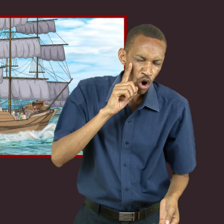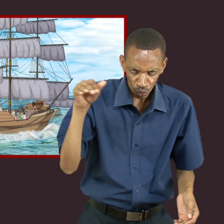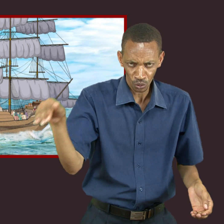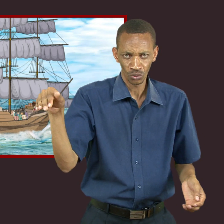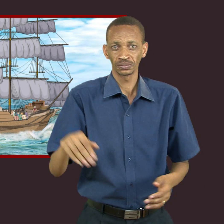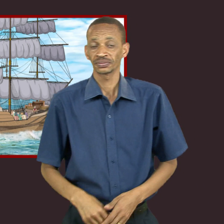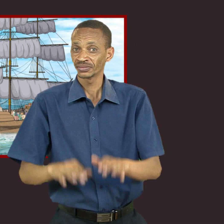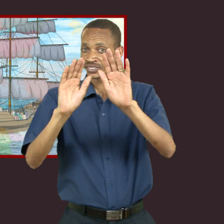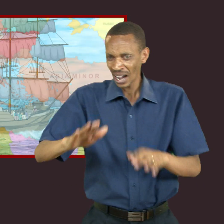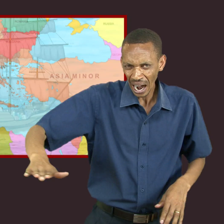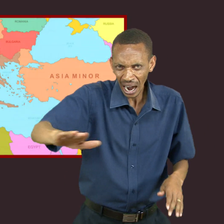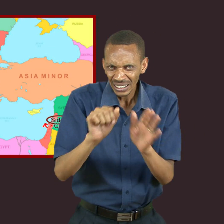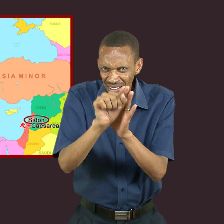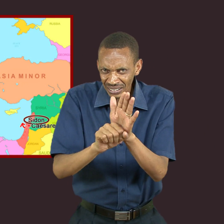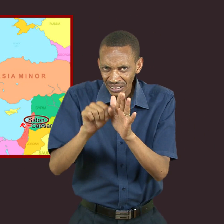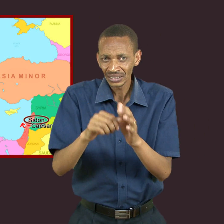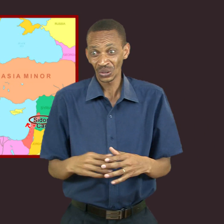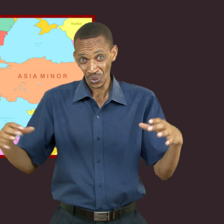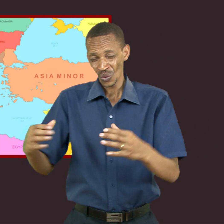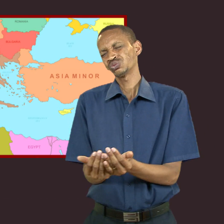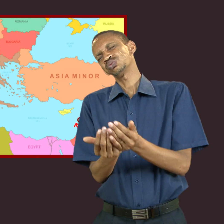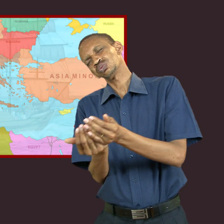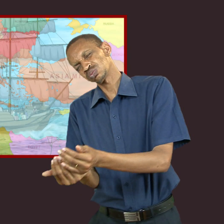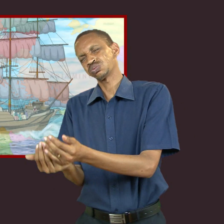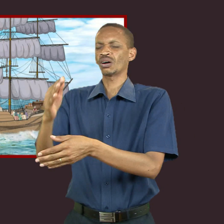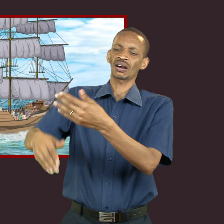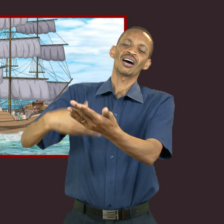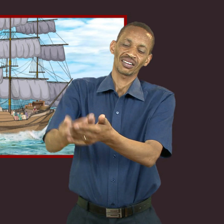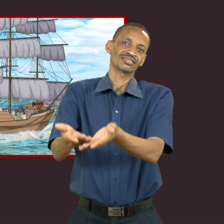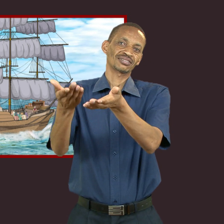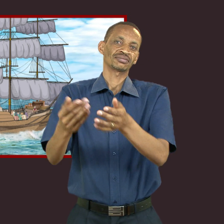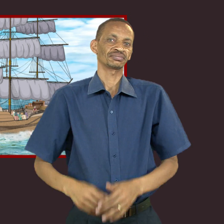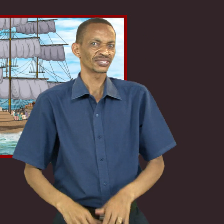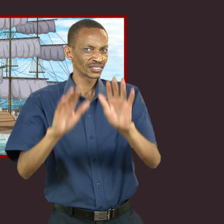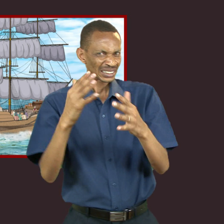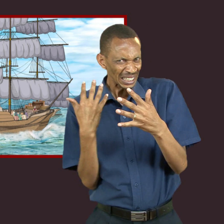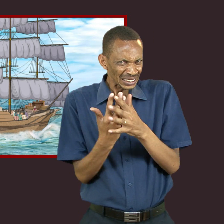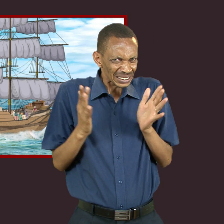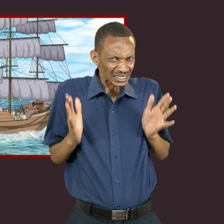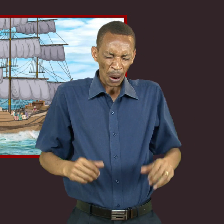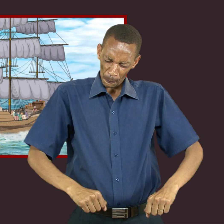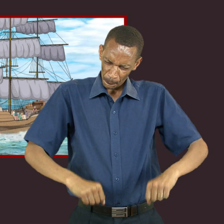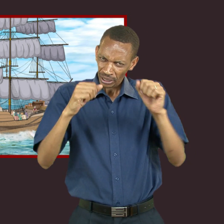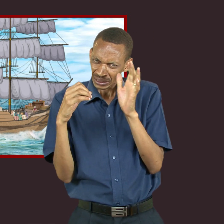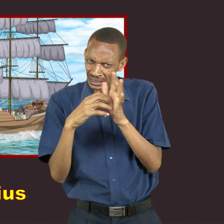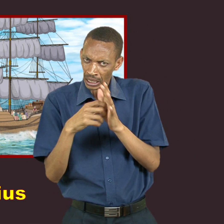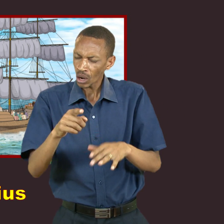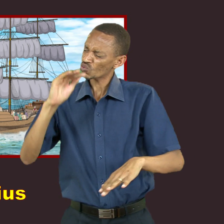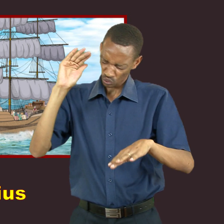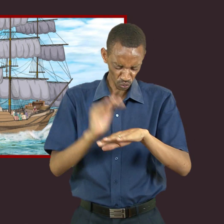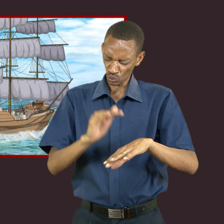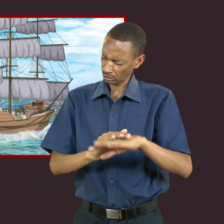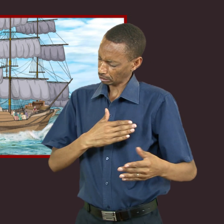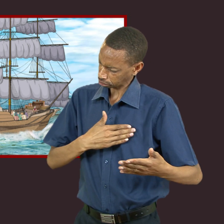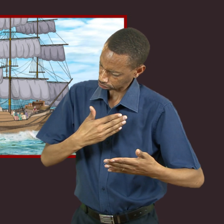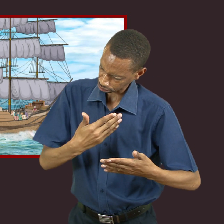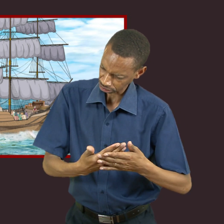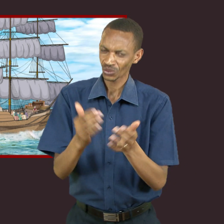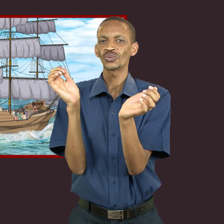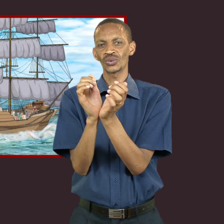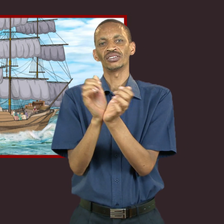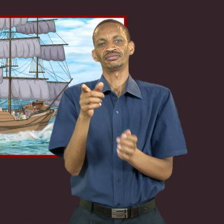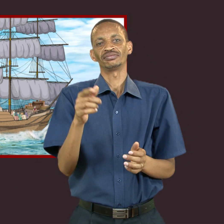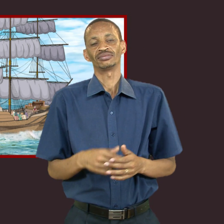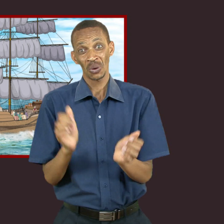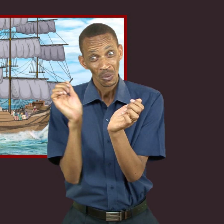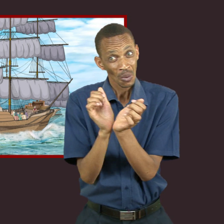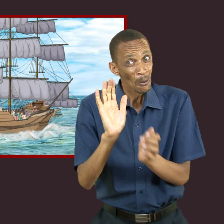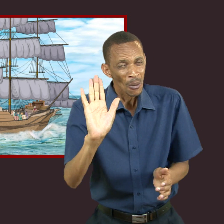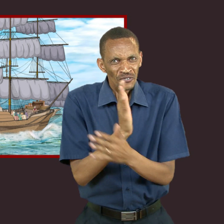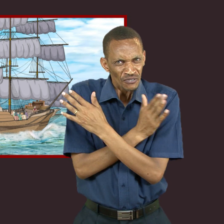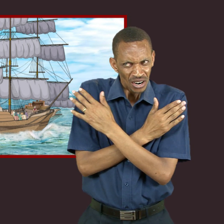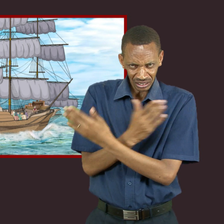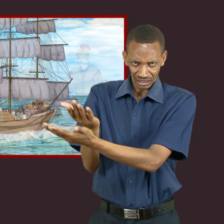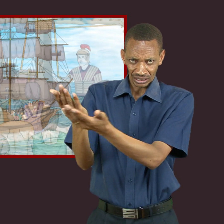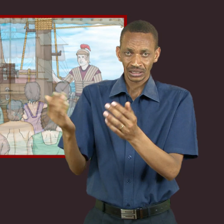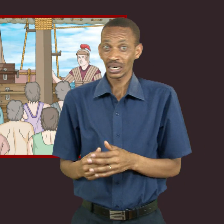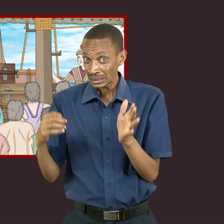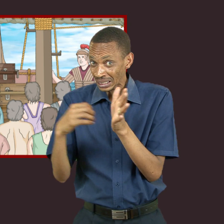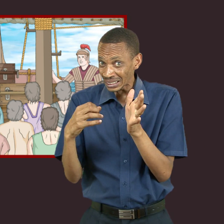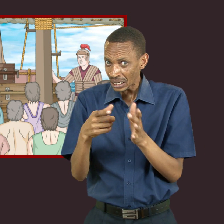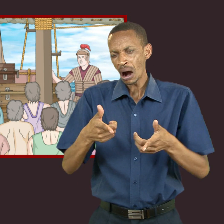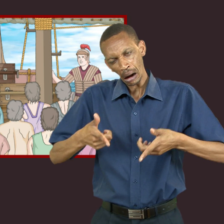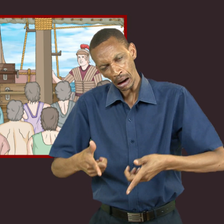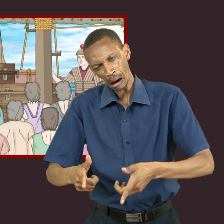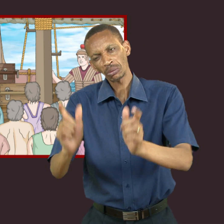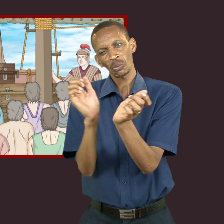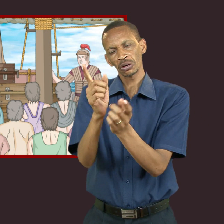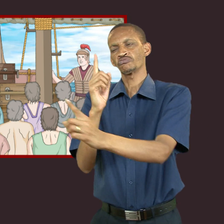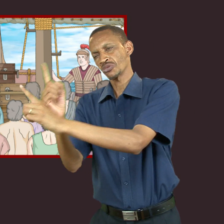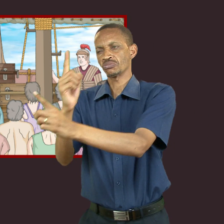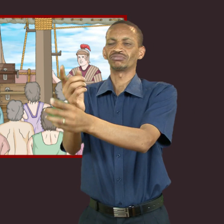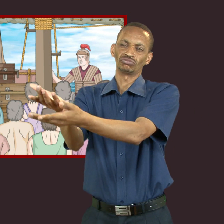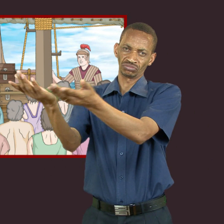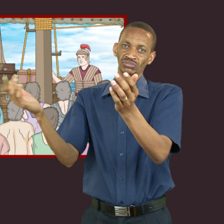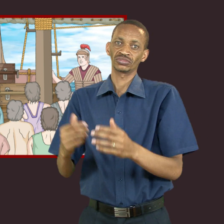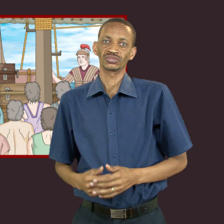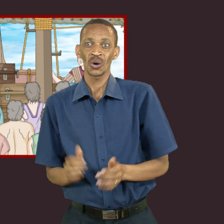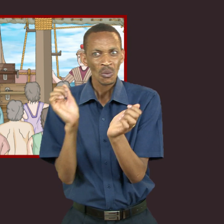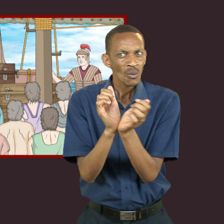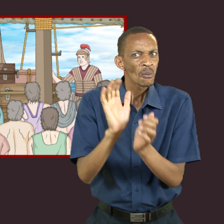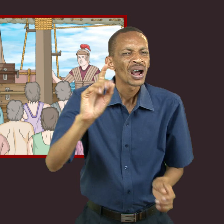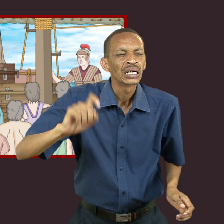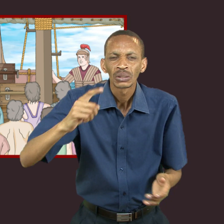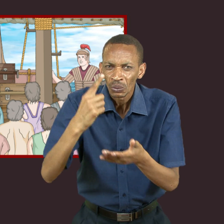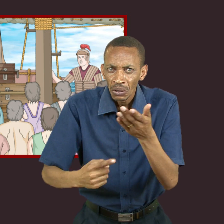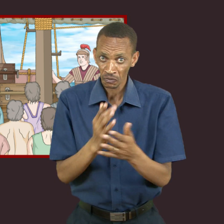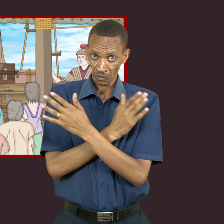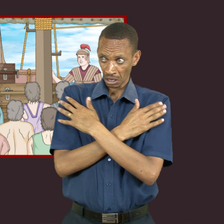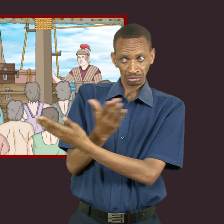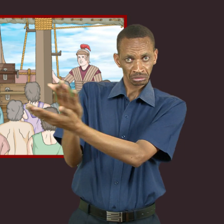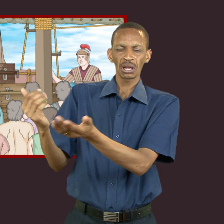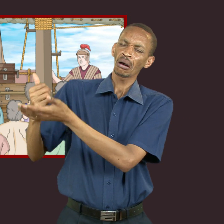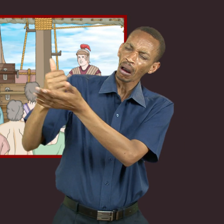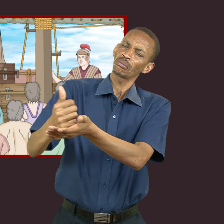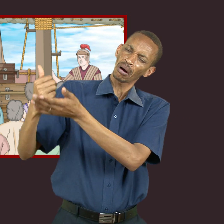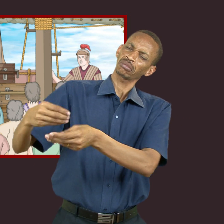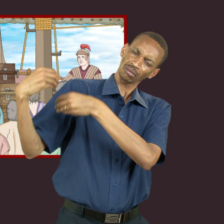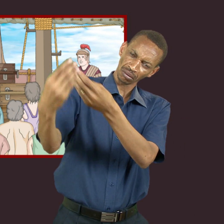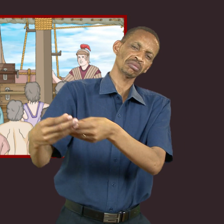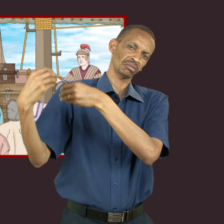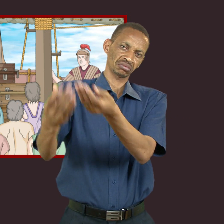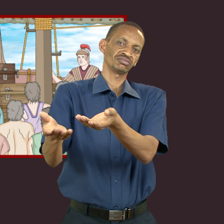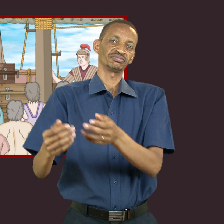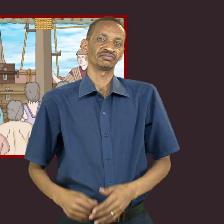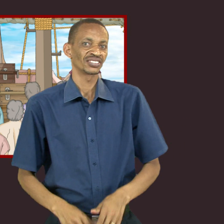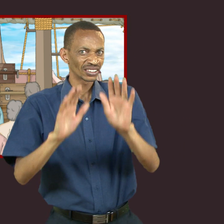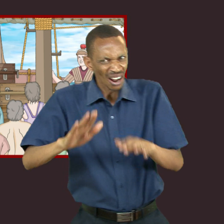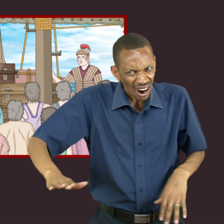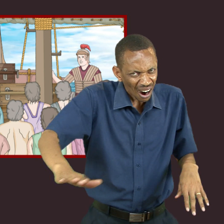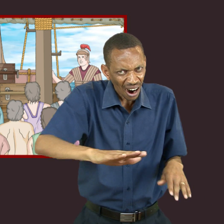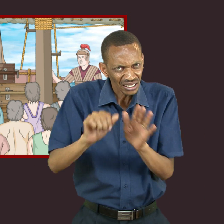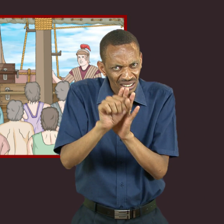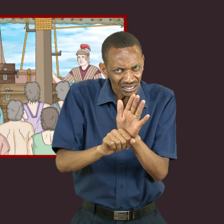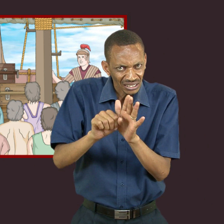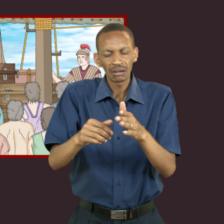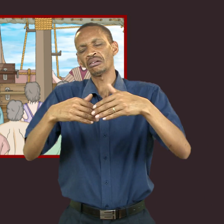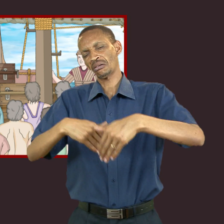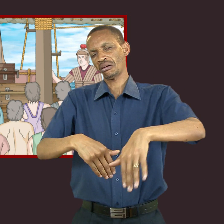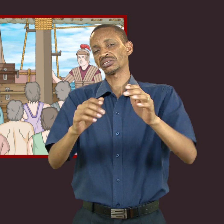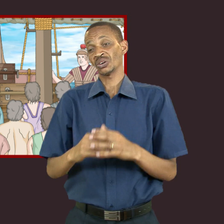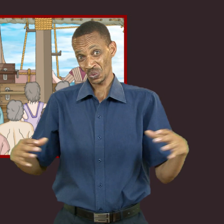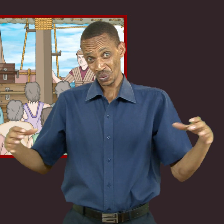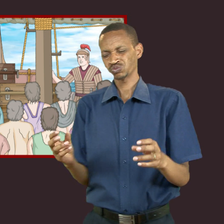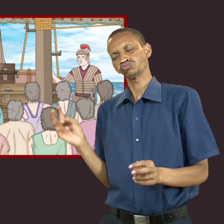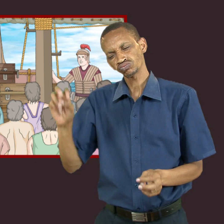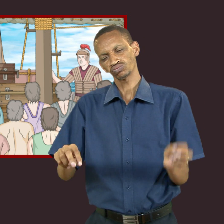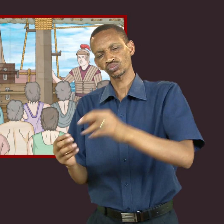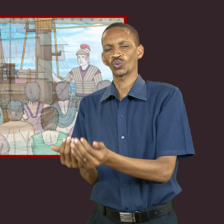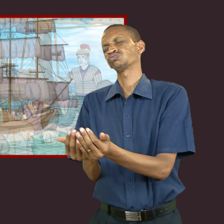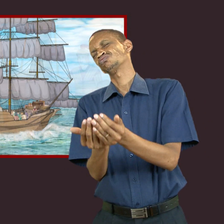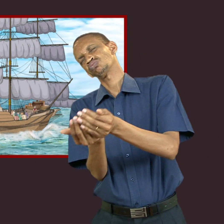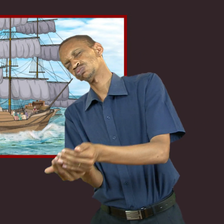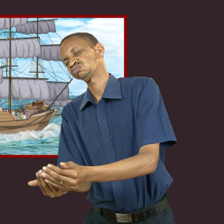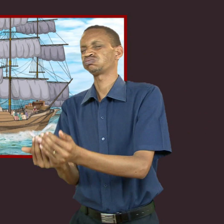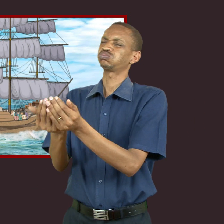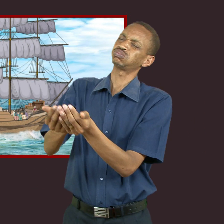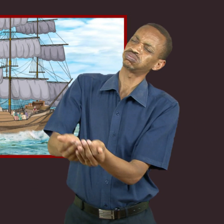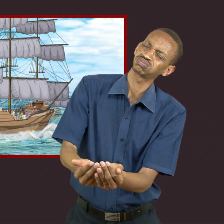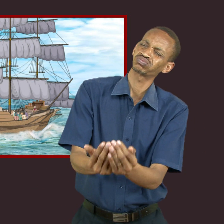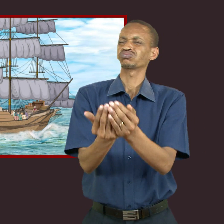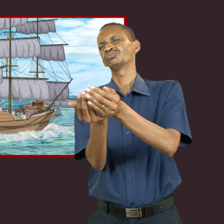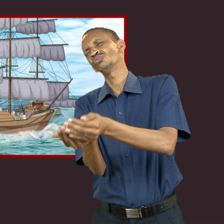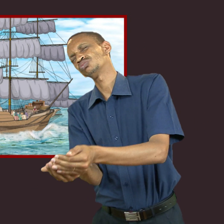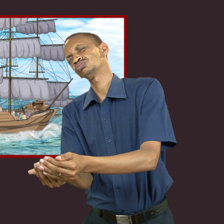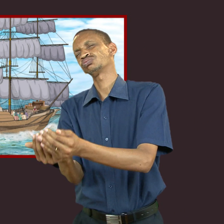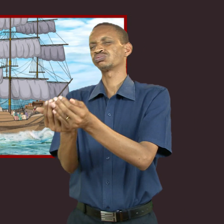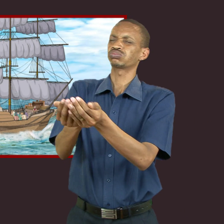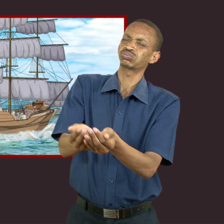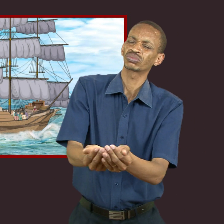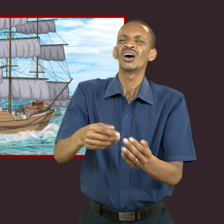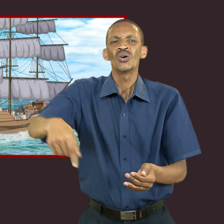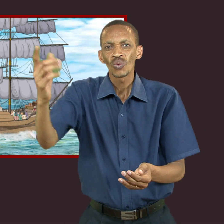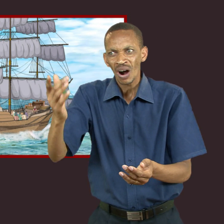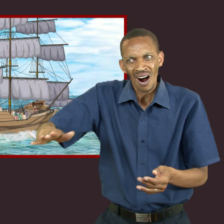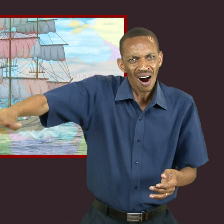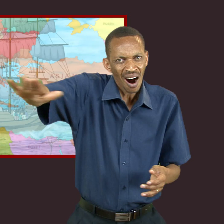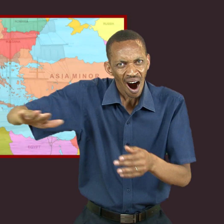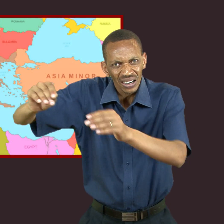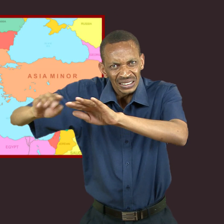The next day we landed at Sidon, and Julius treated Paul with consideration, allowing him to visit his friends and receive their care.